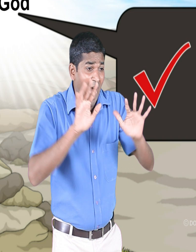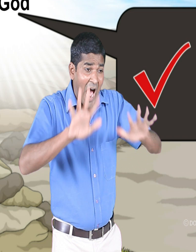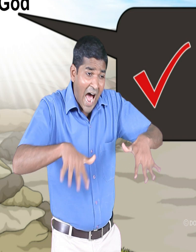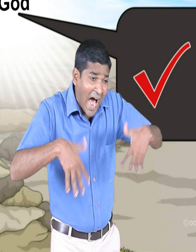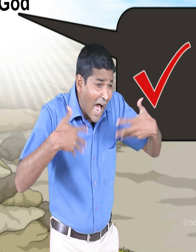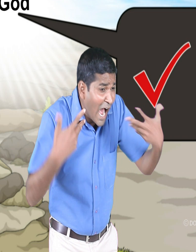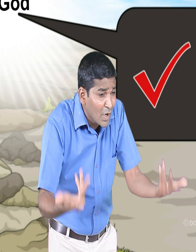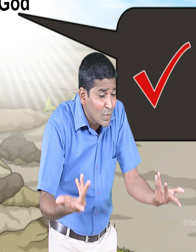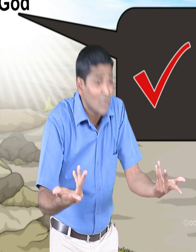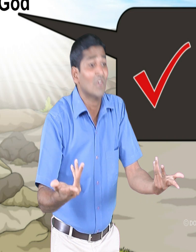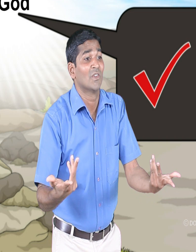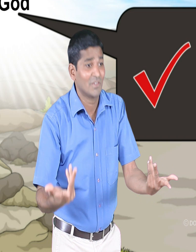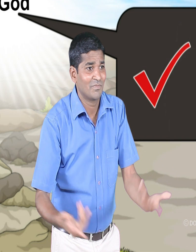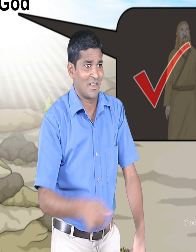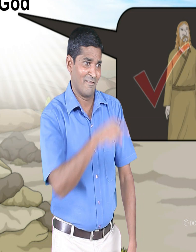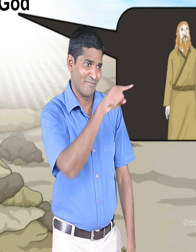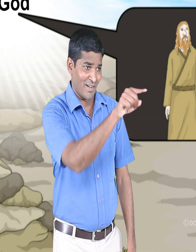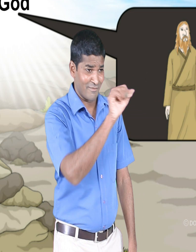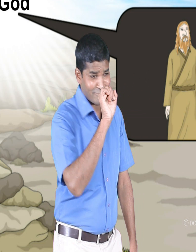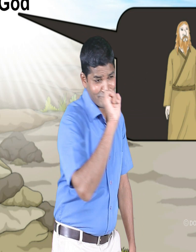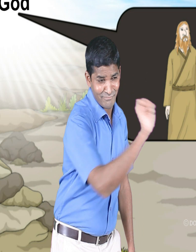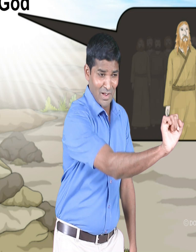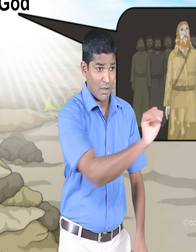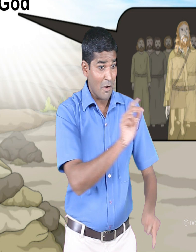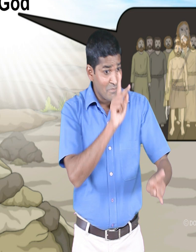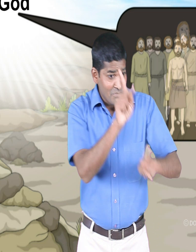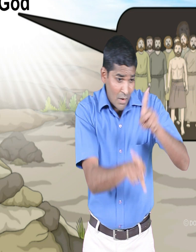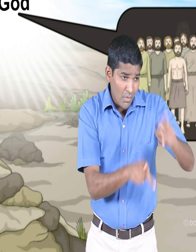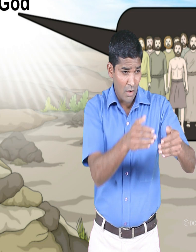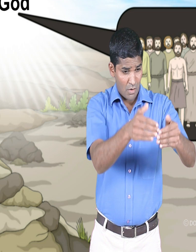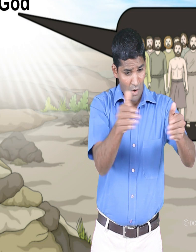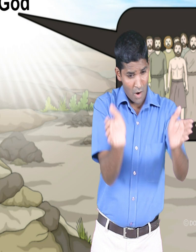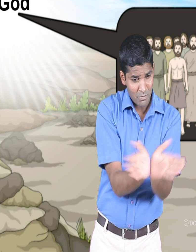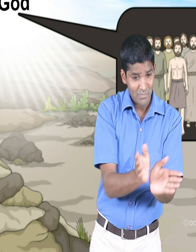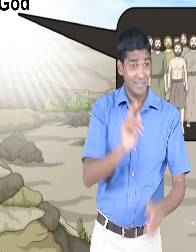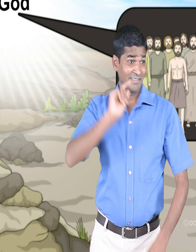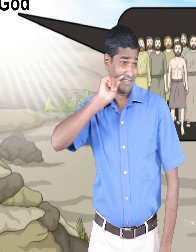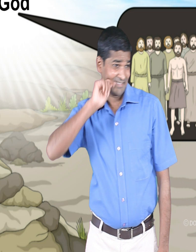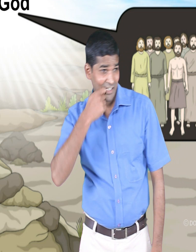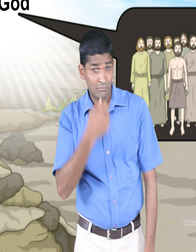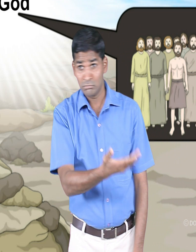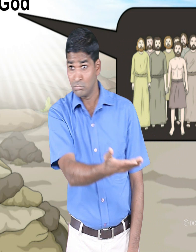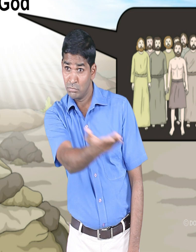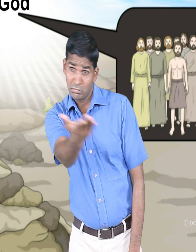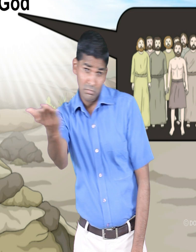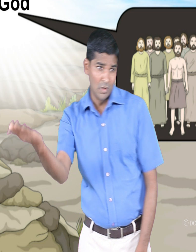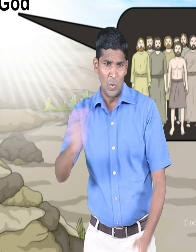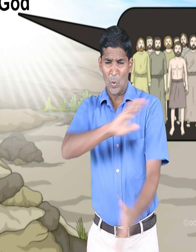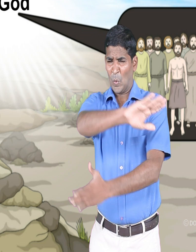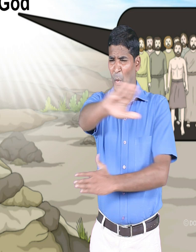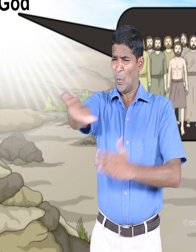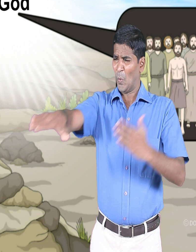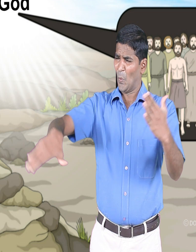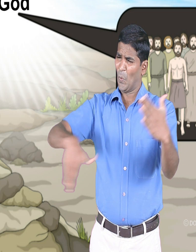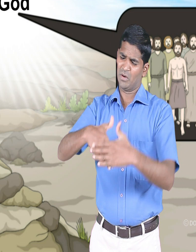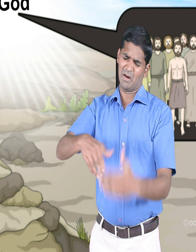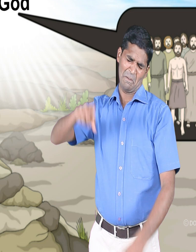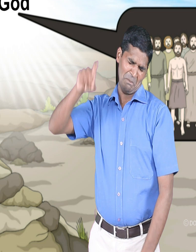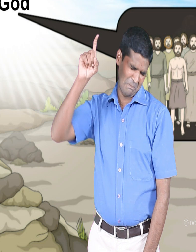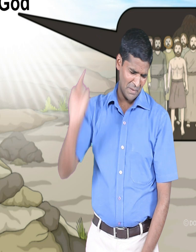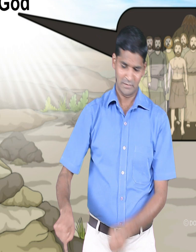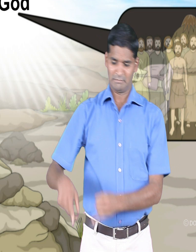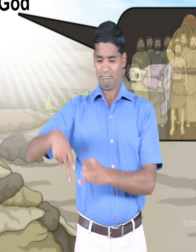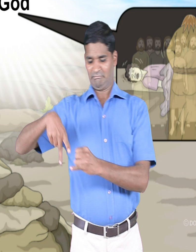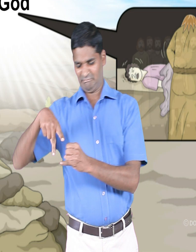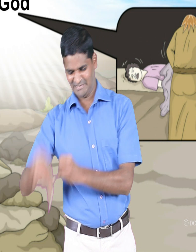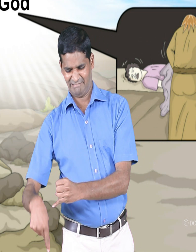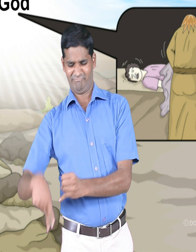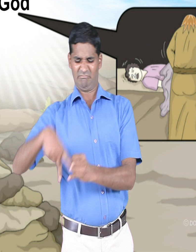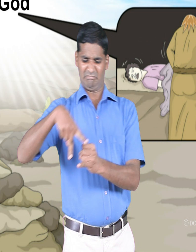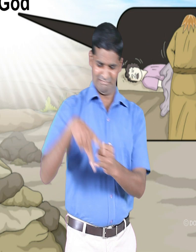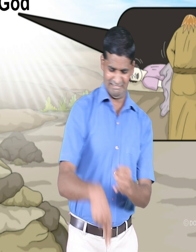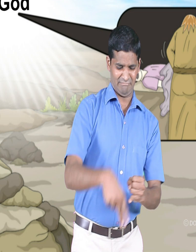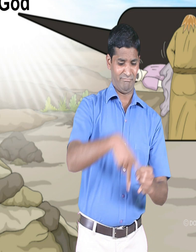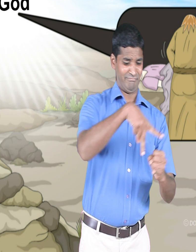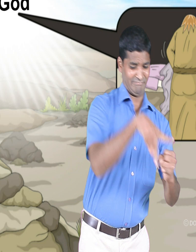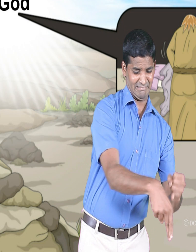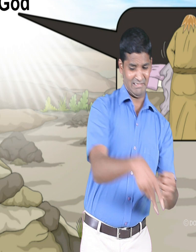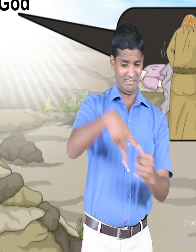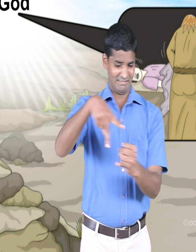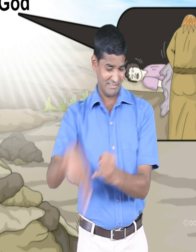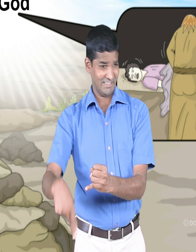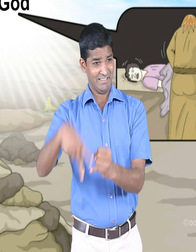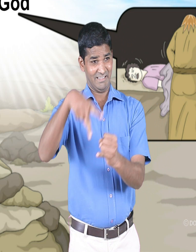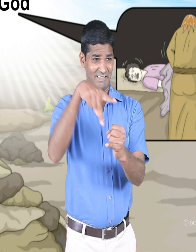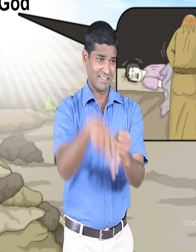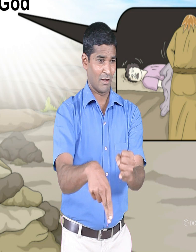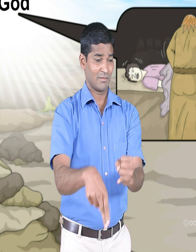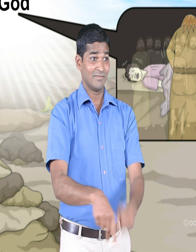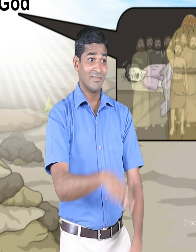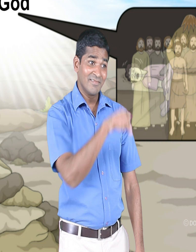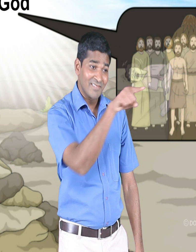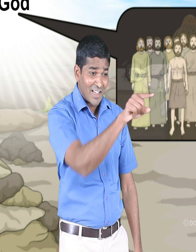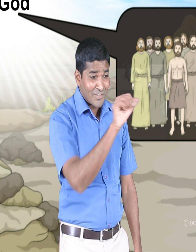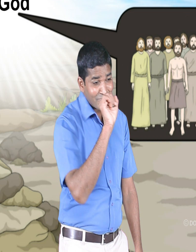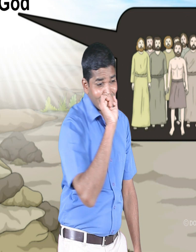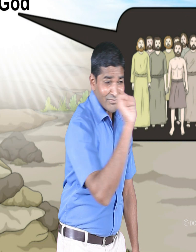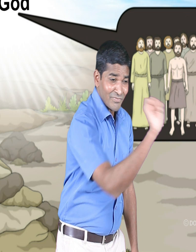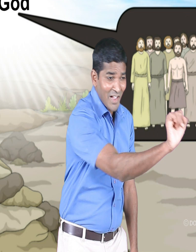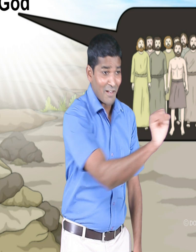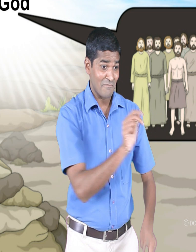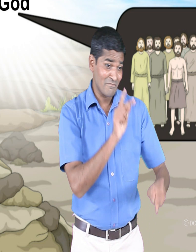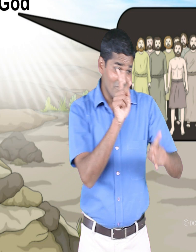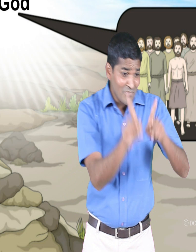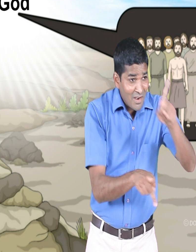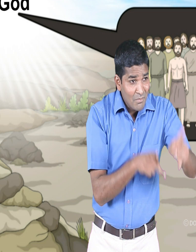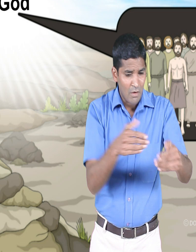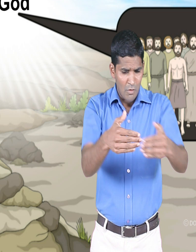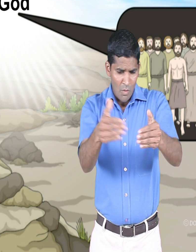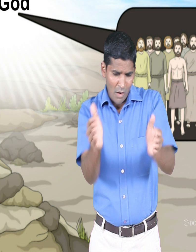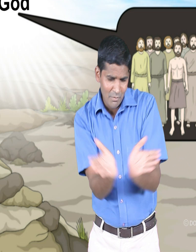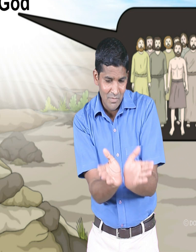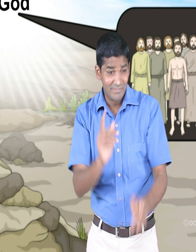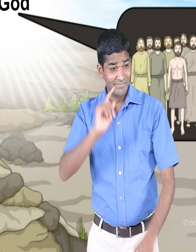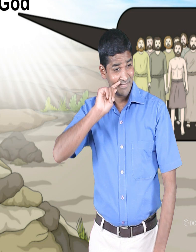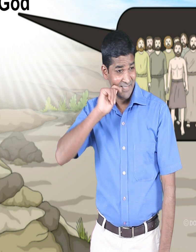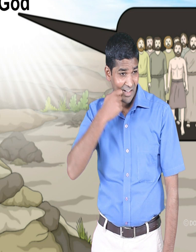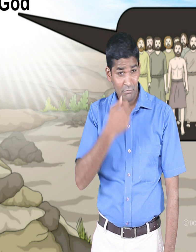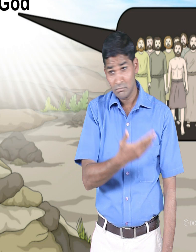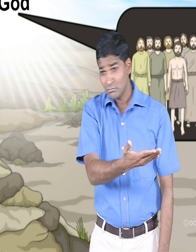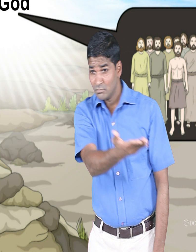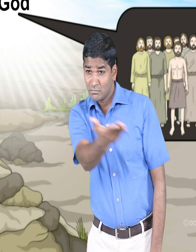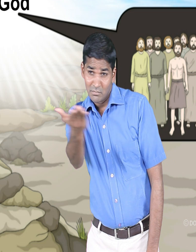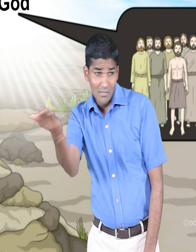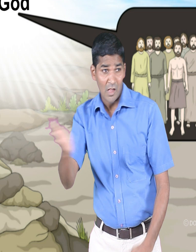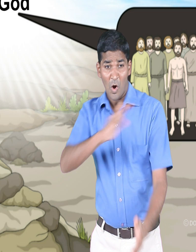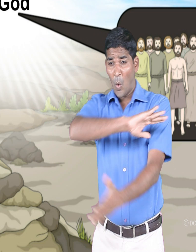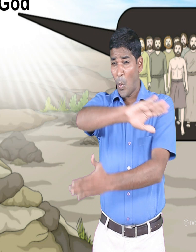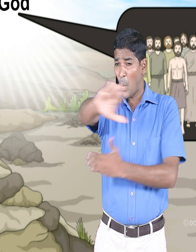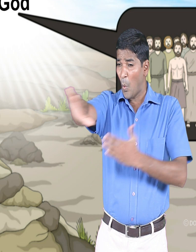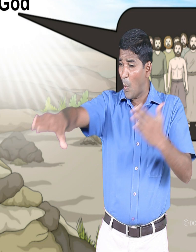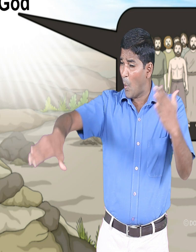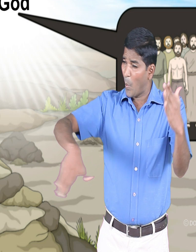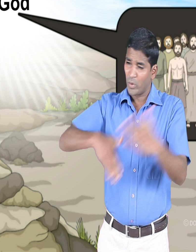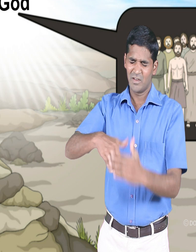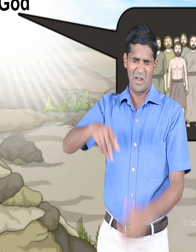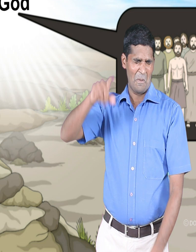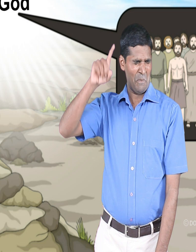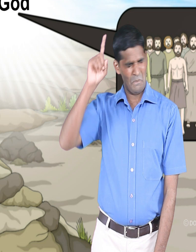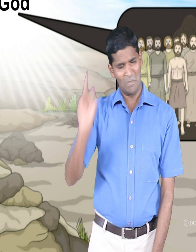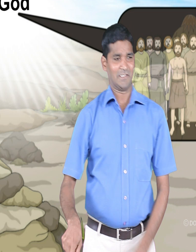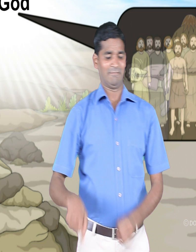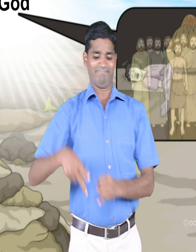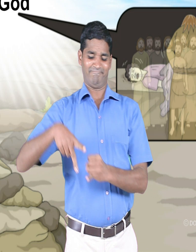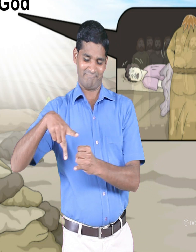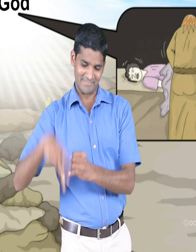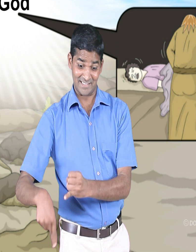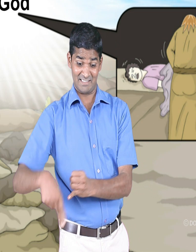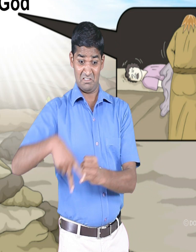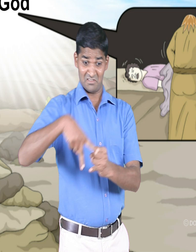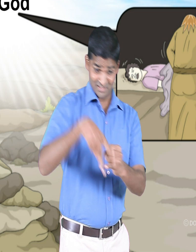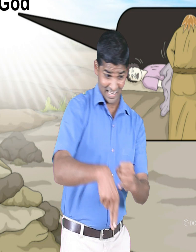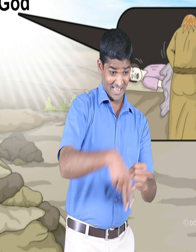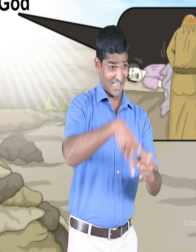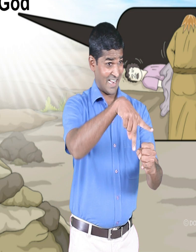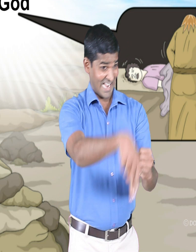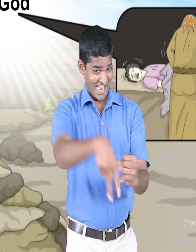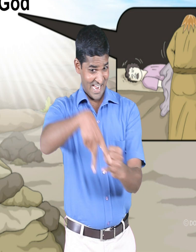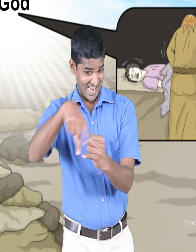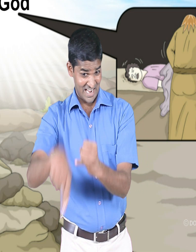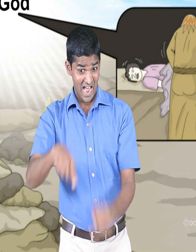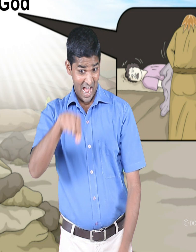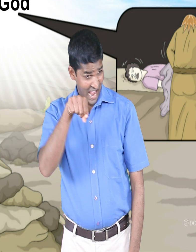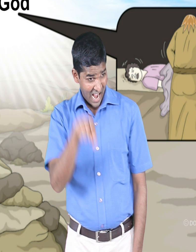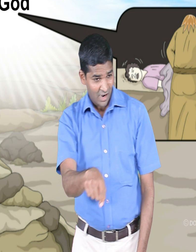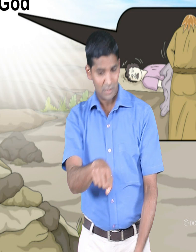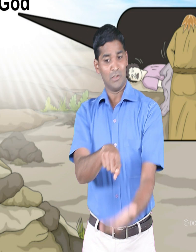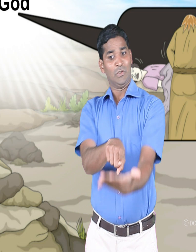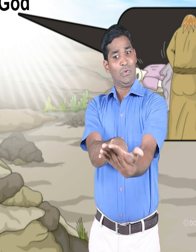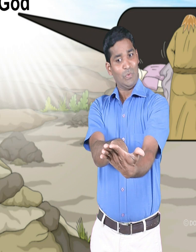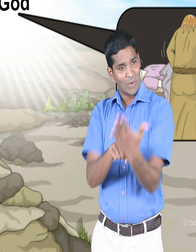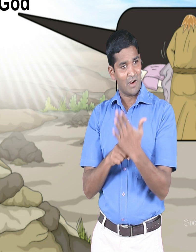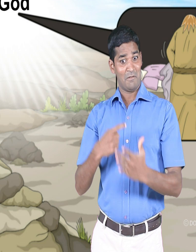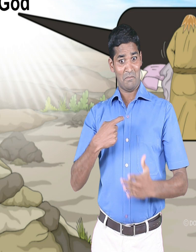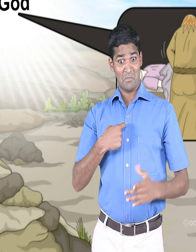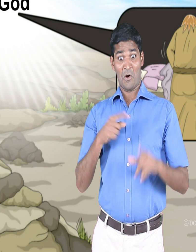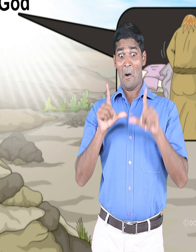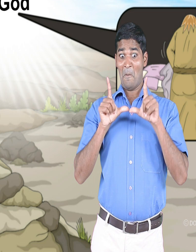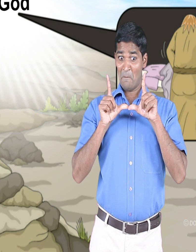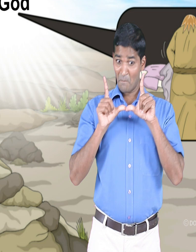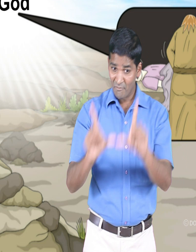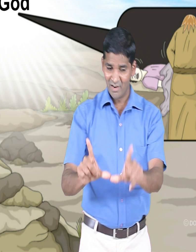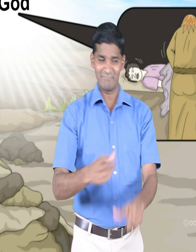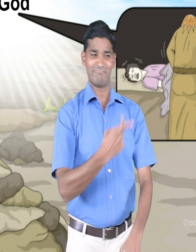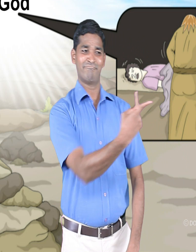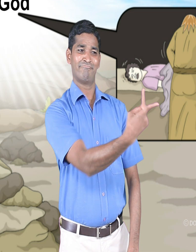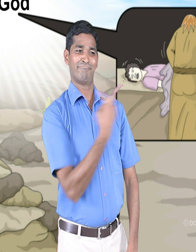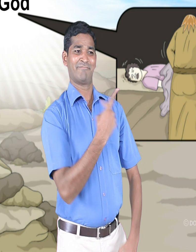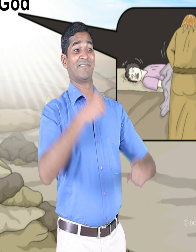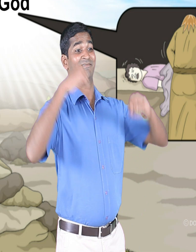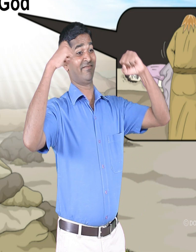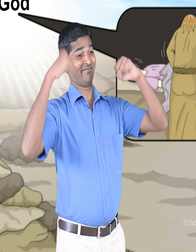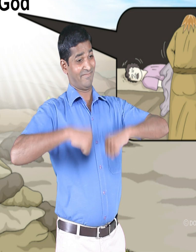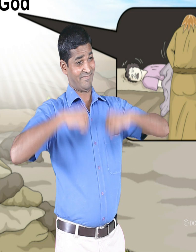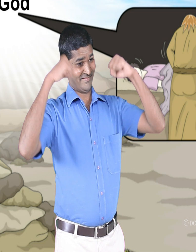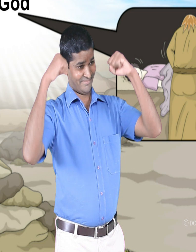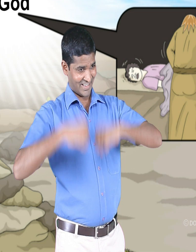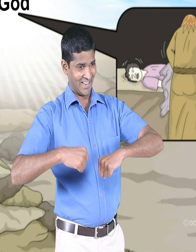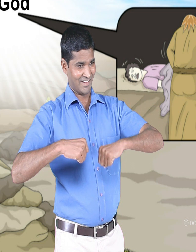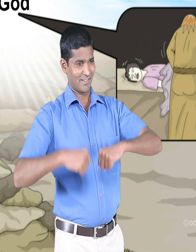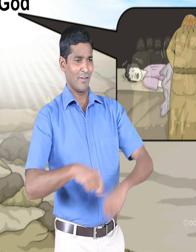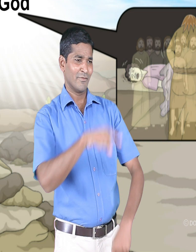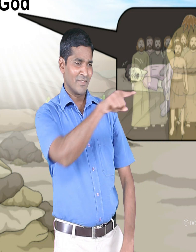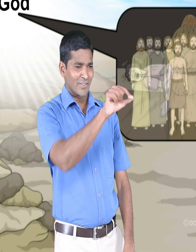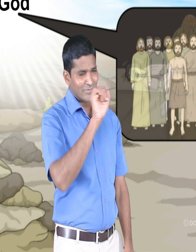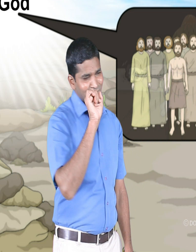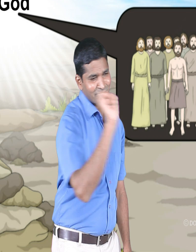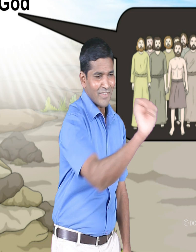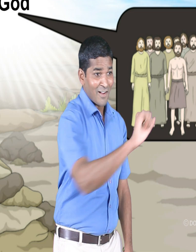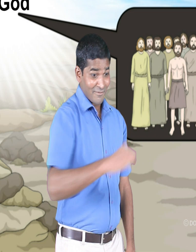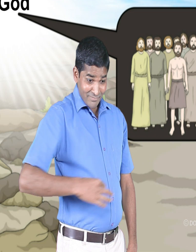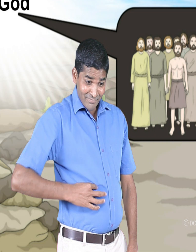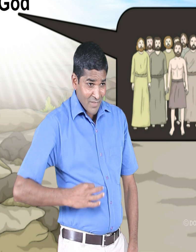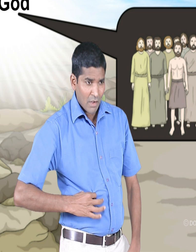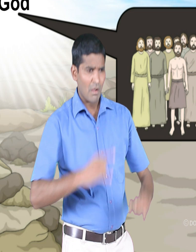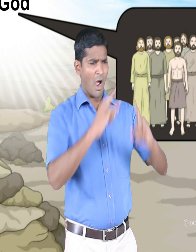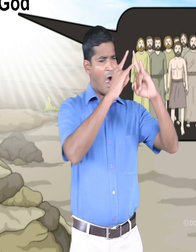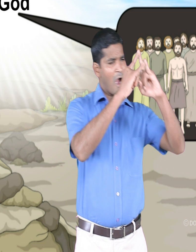This is My covenant with you and your descendants after you, which you are to keep: Every male among you must be circumcised.